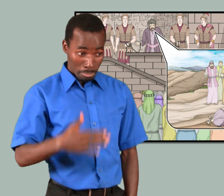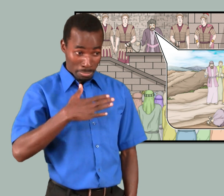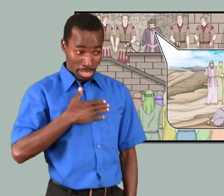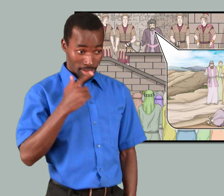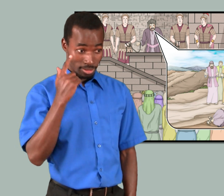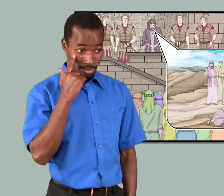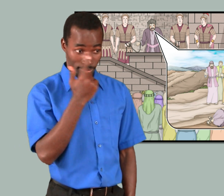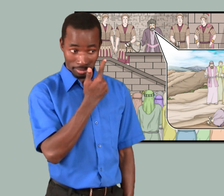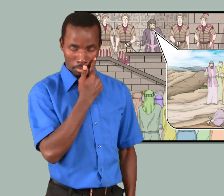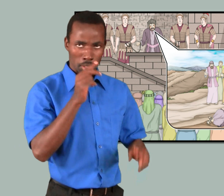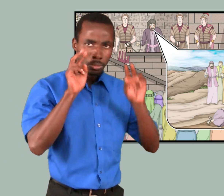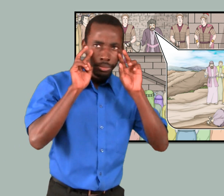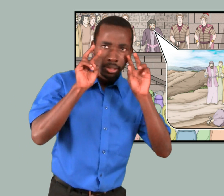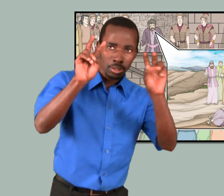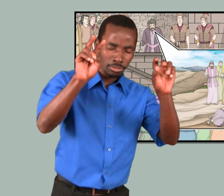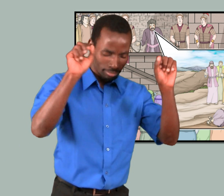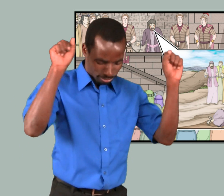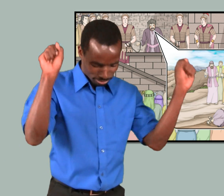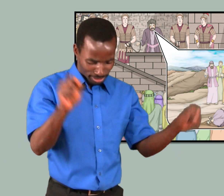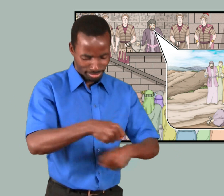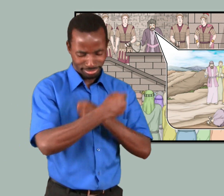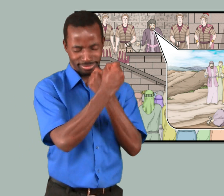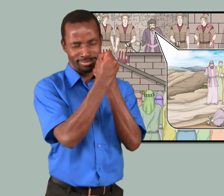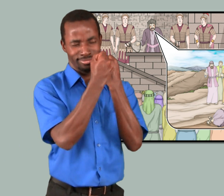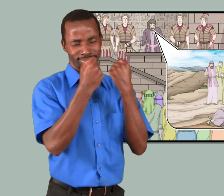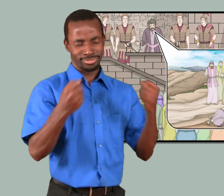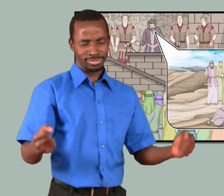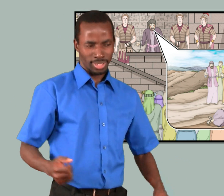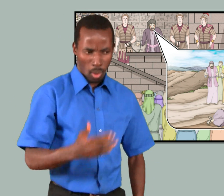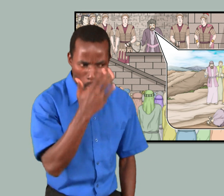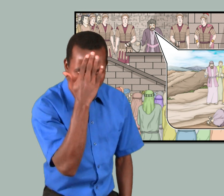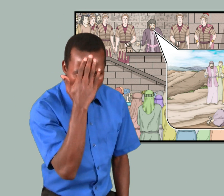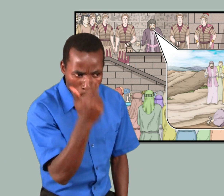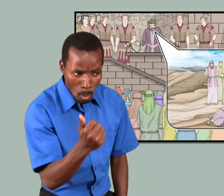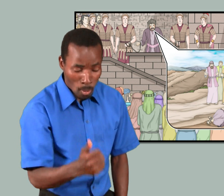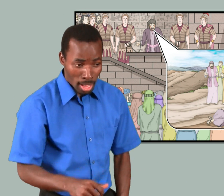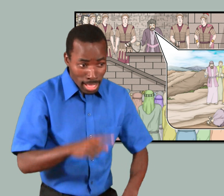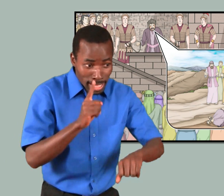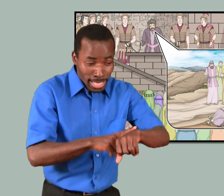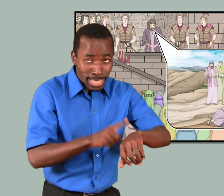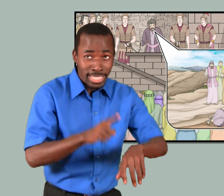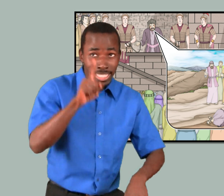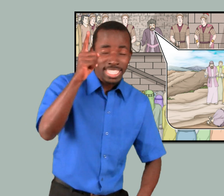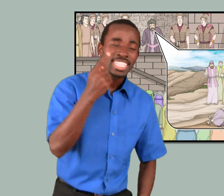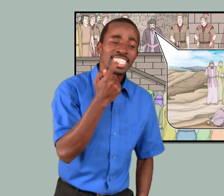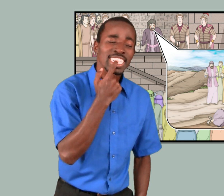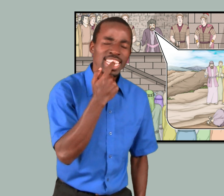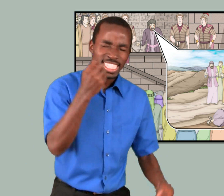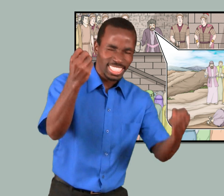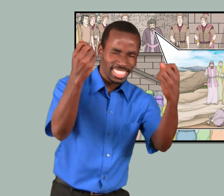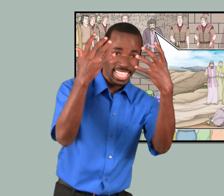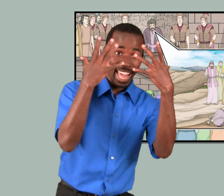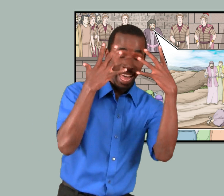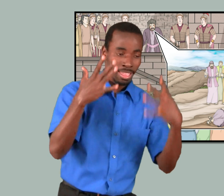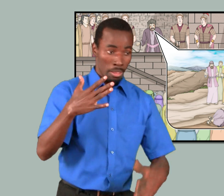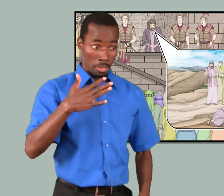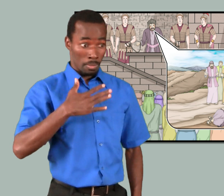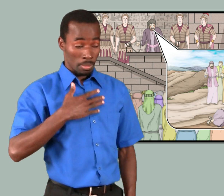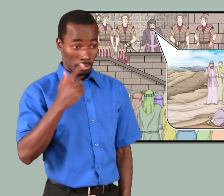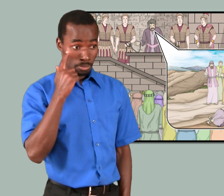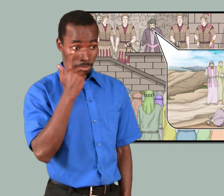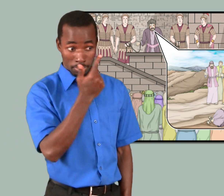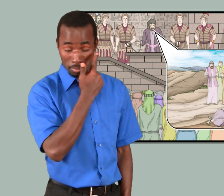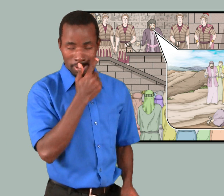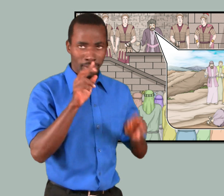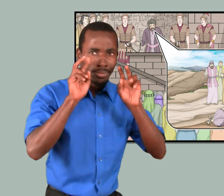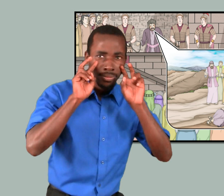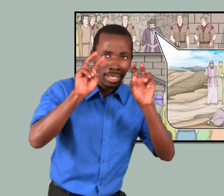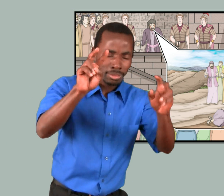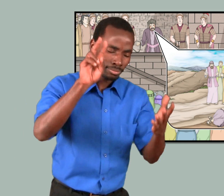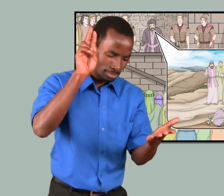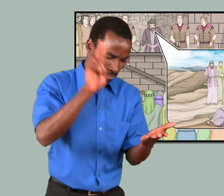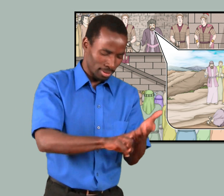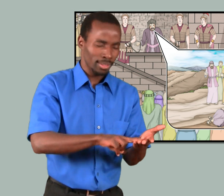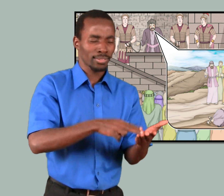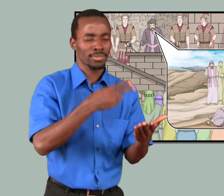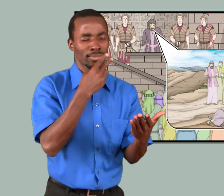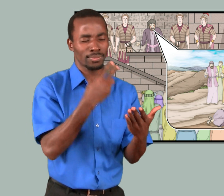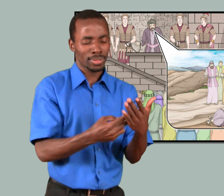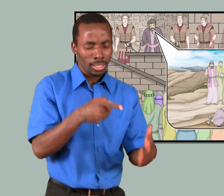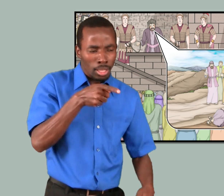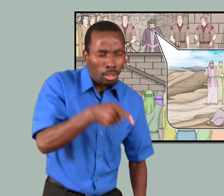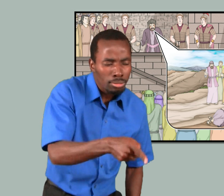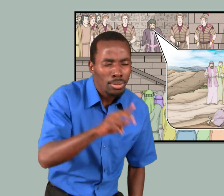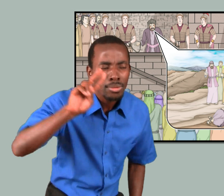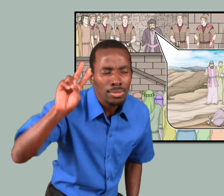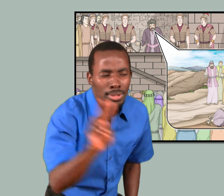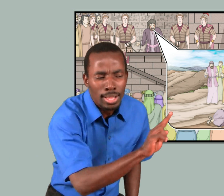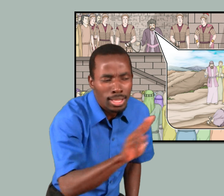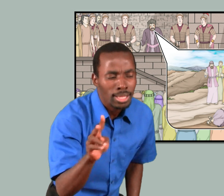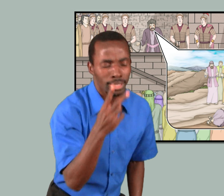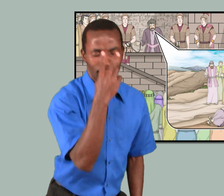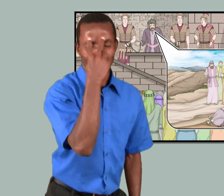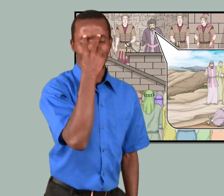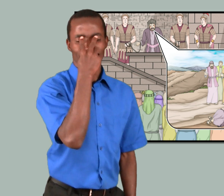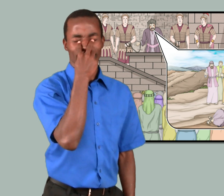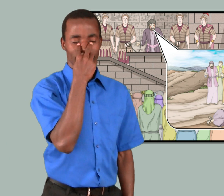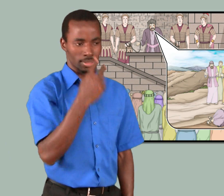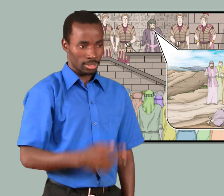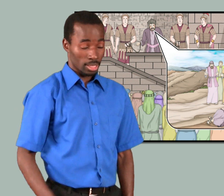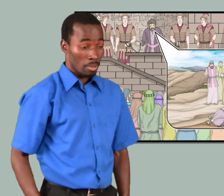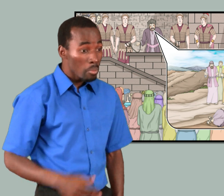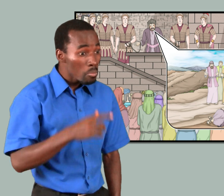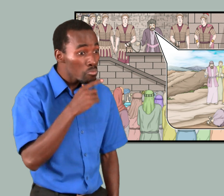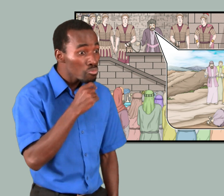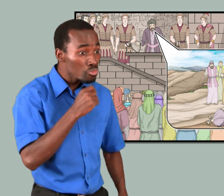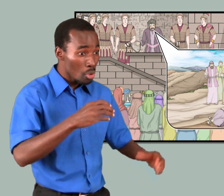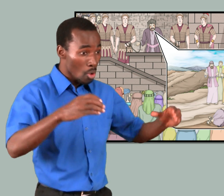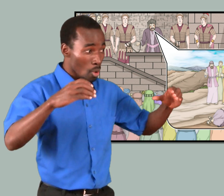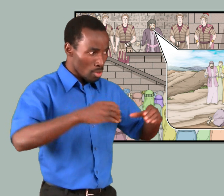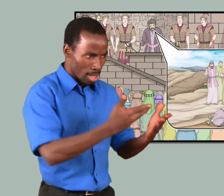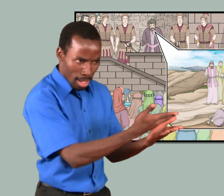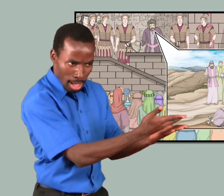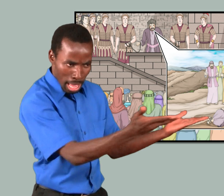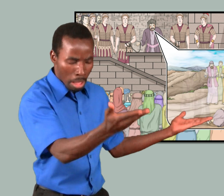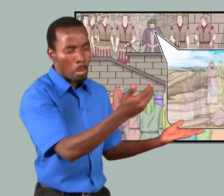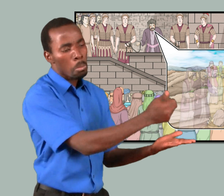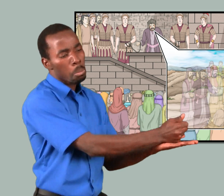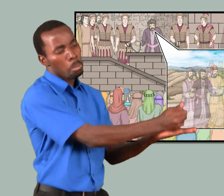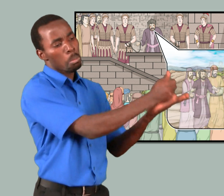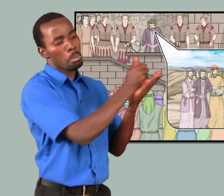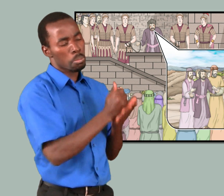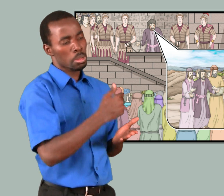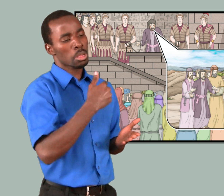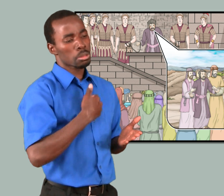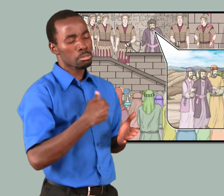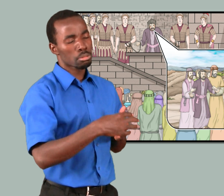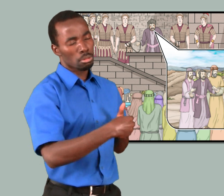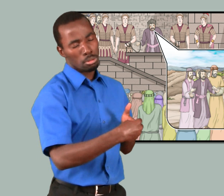‘There you will be told all that you have been appointed to do.’